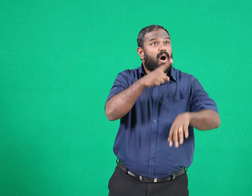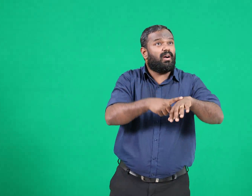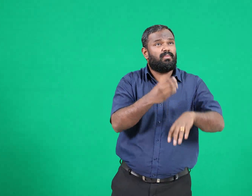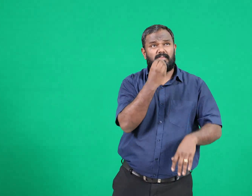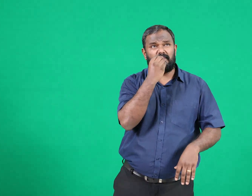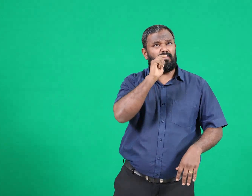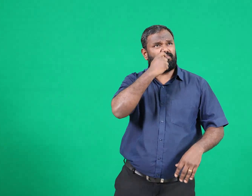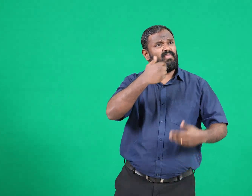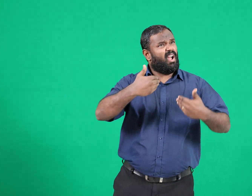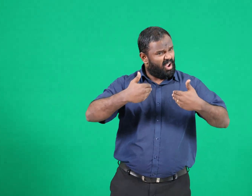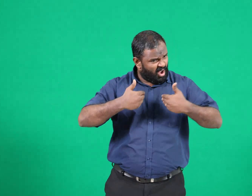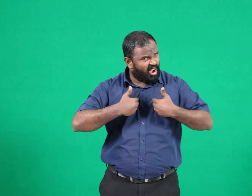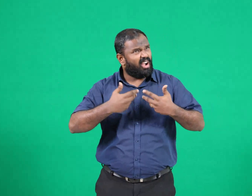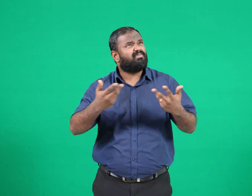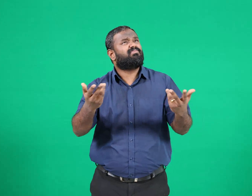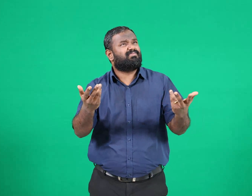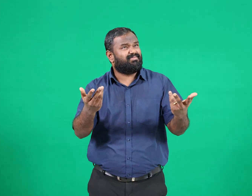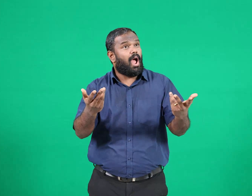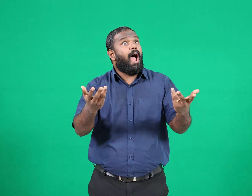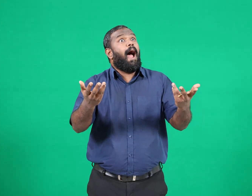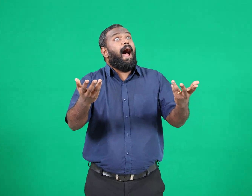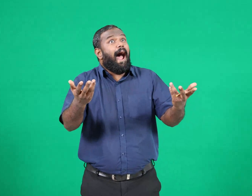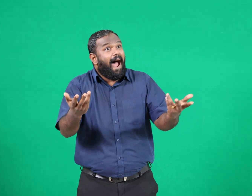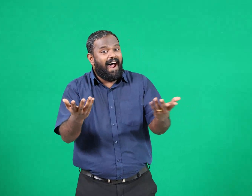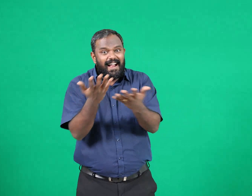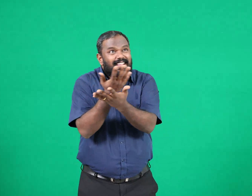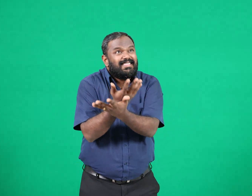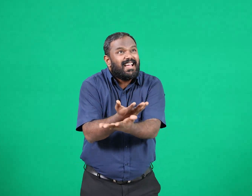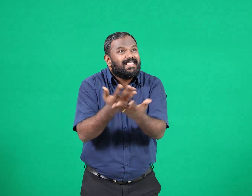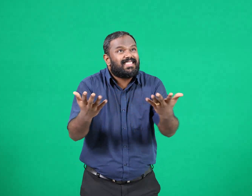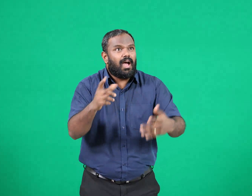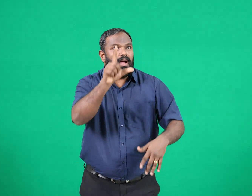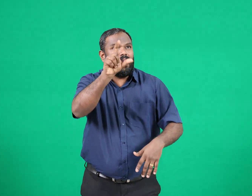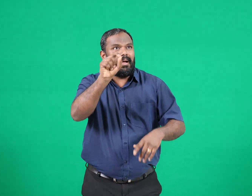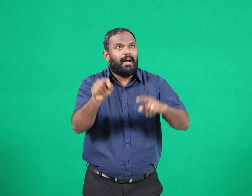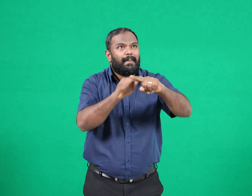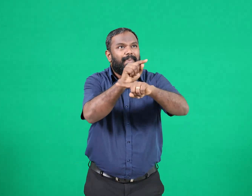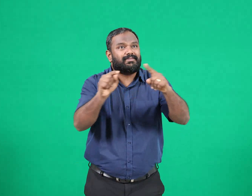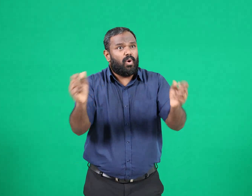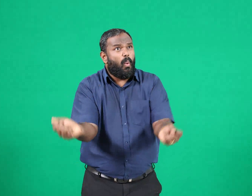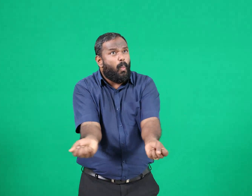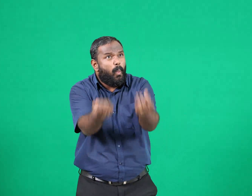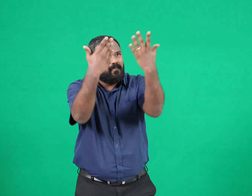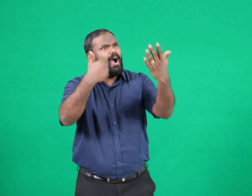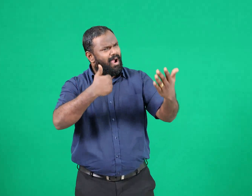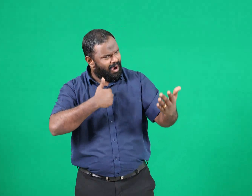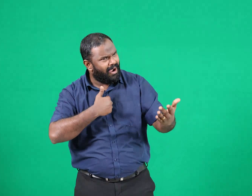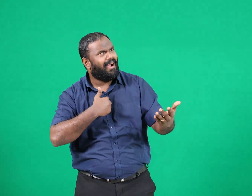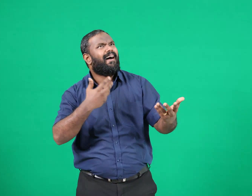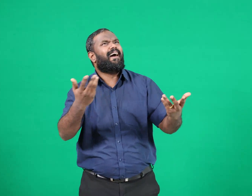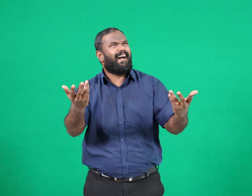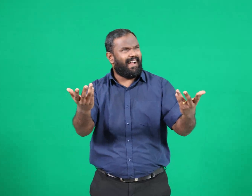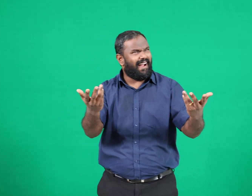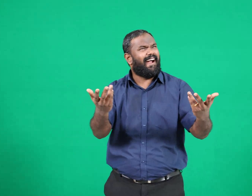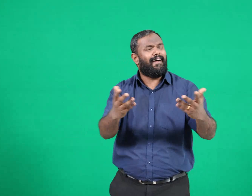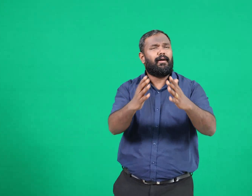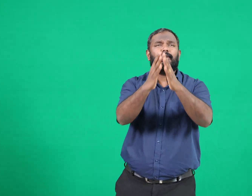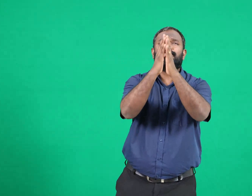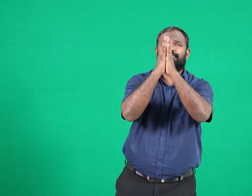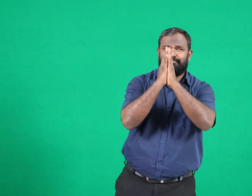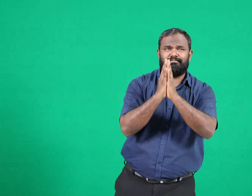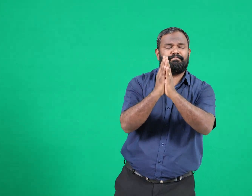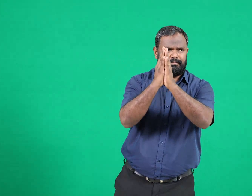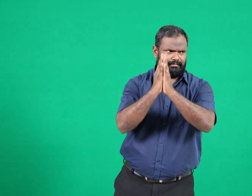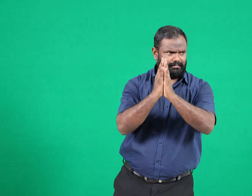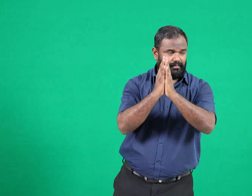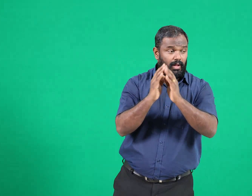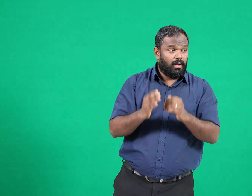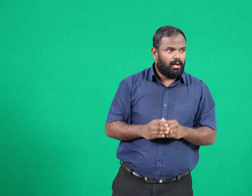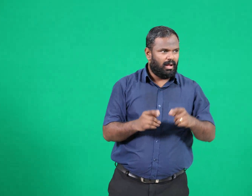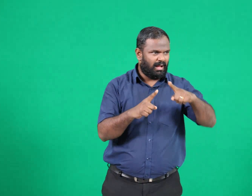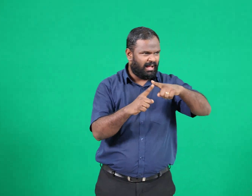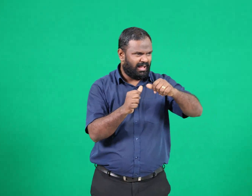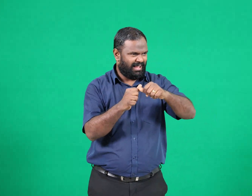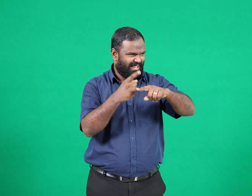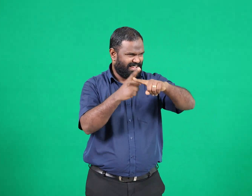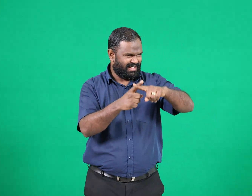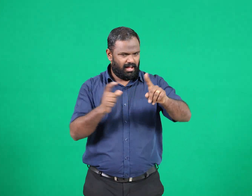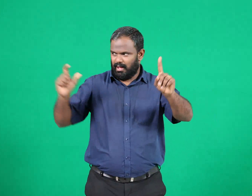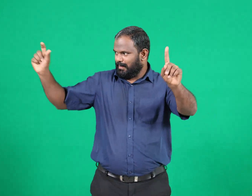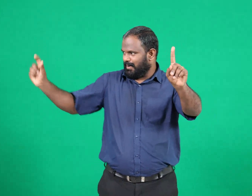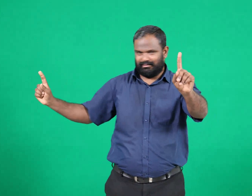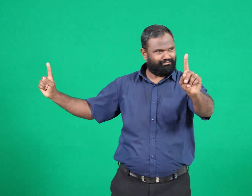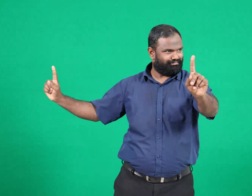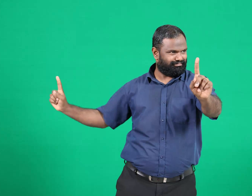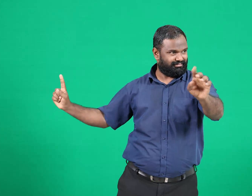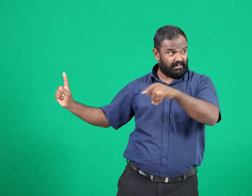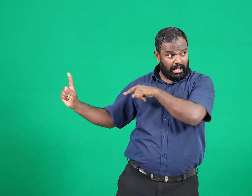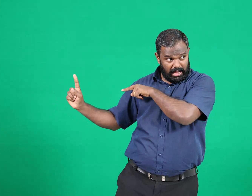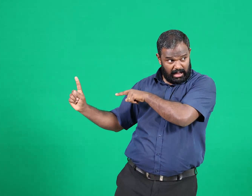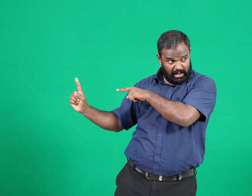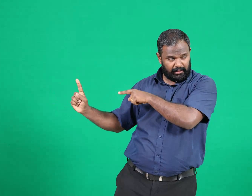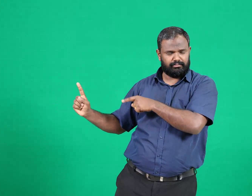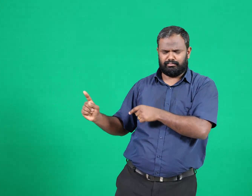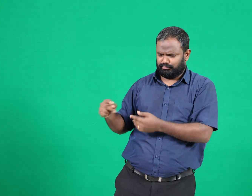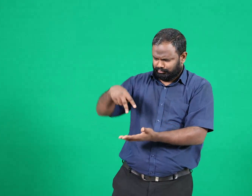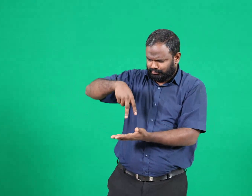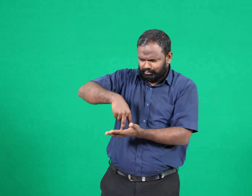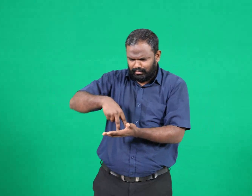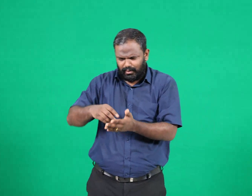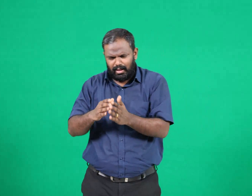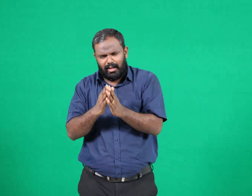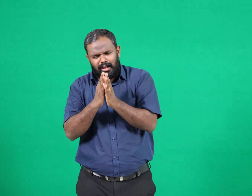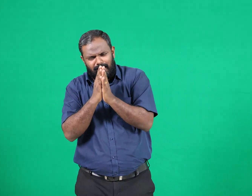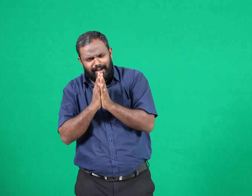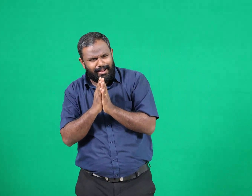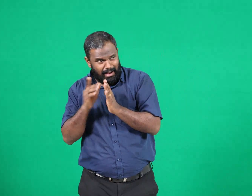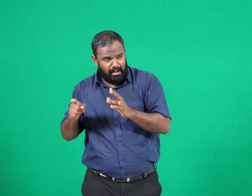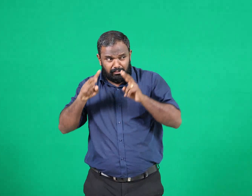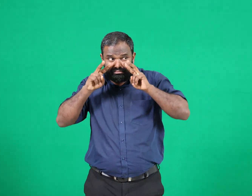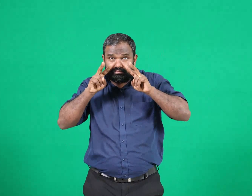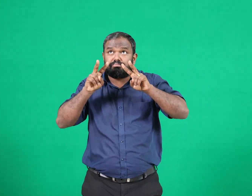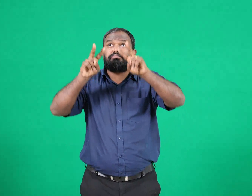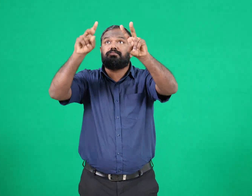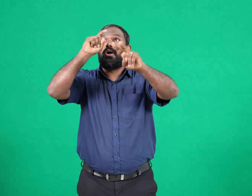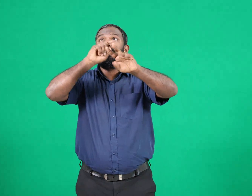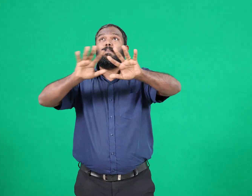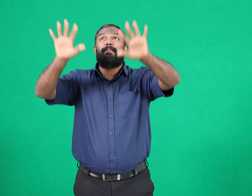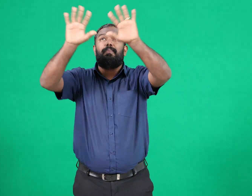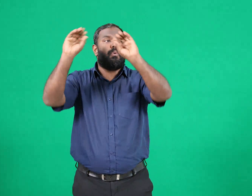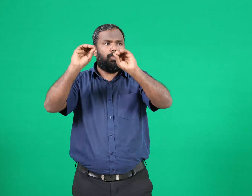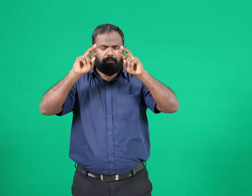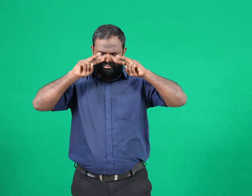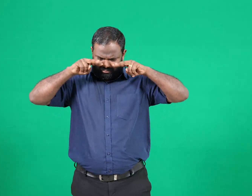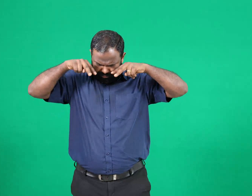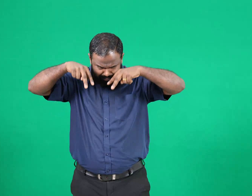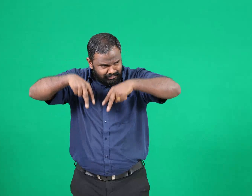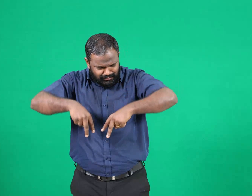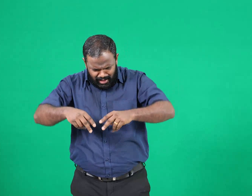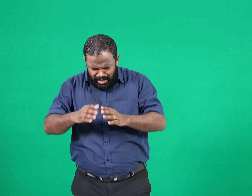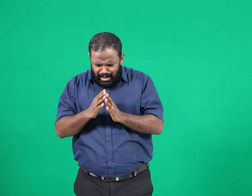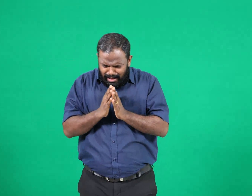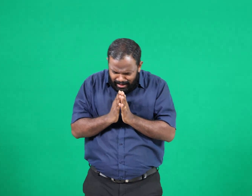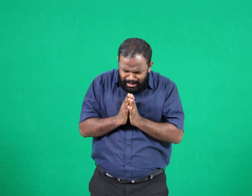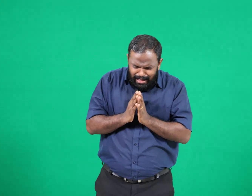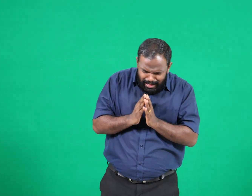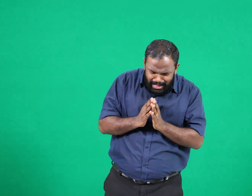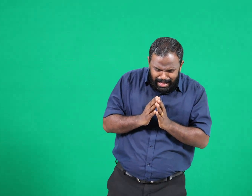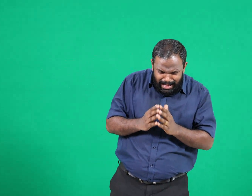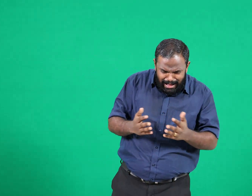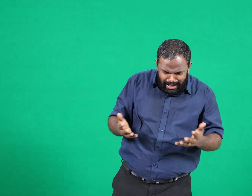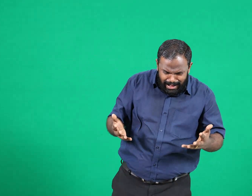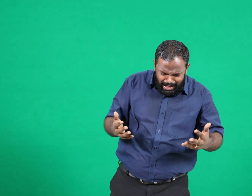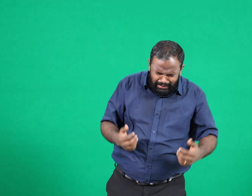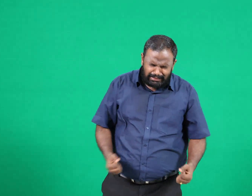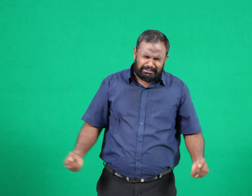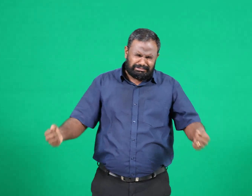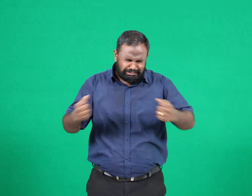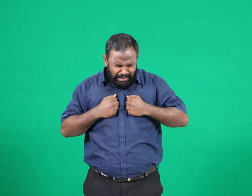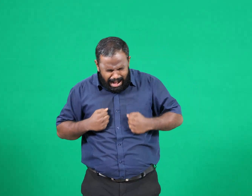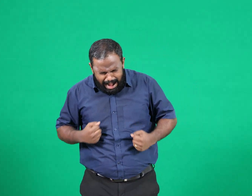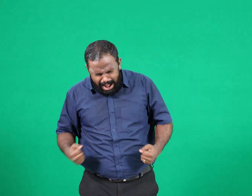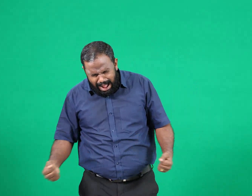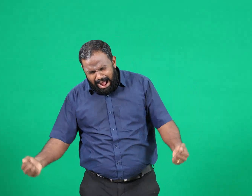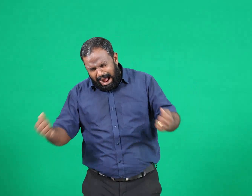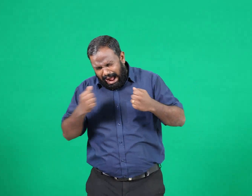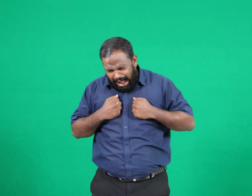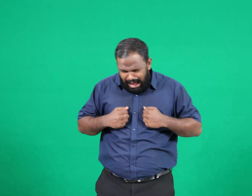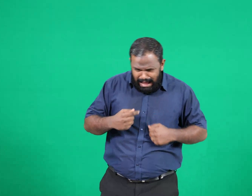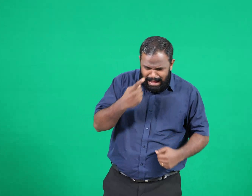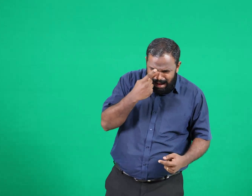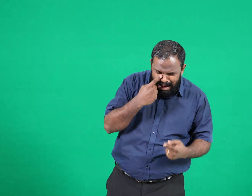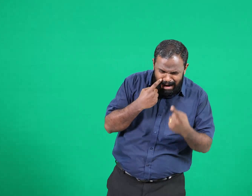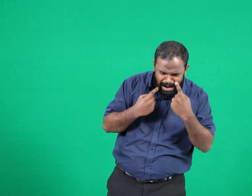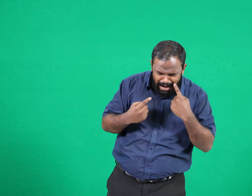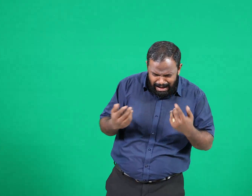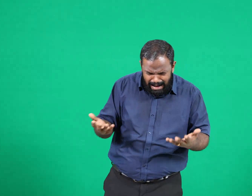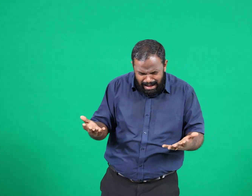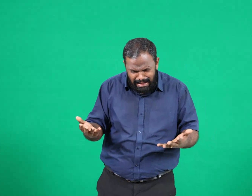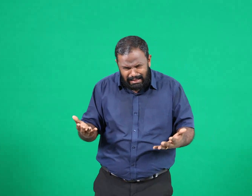But the tax collector stood at a distance, unwilling even to lift up his eyes to heaven.